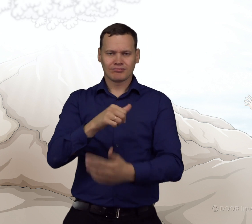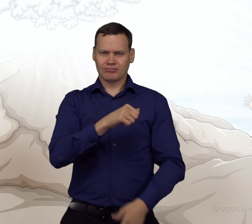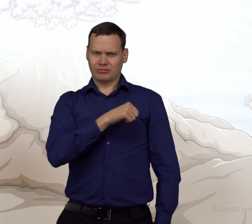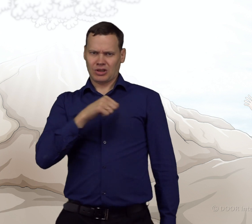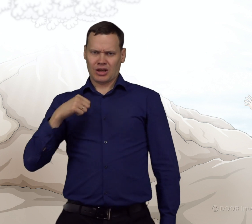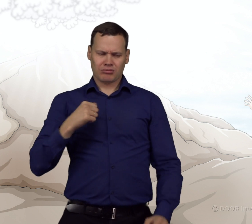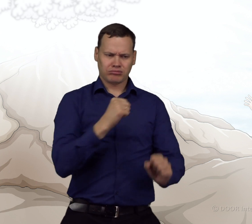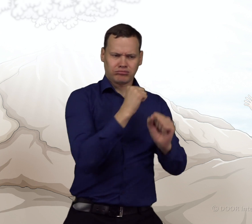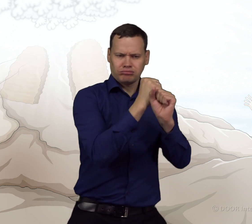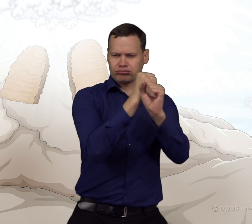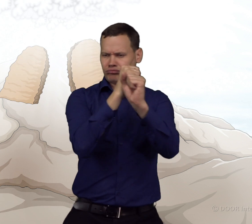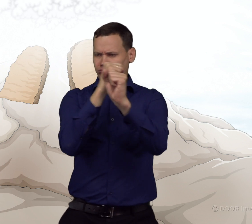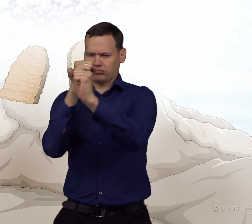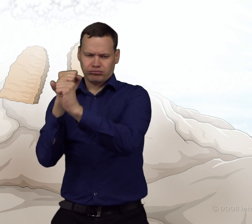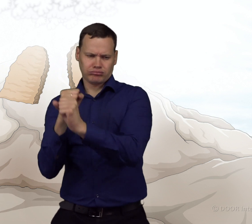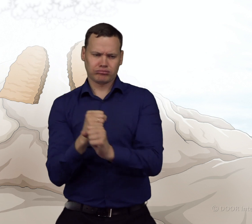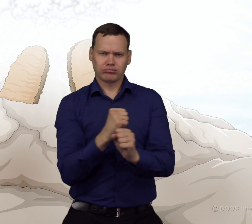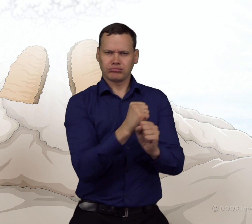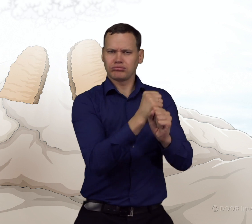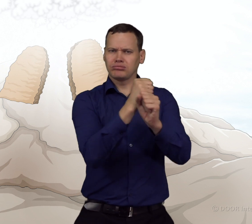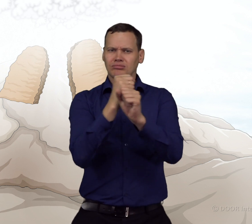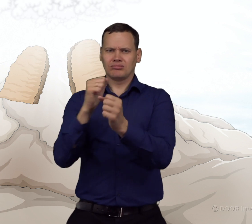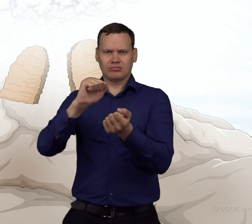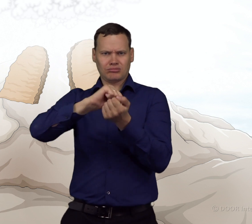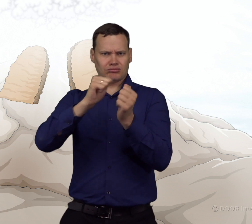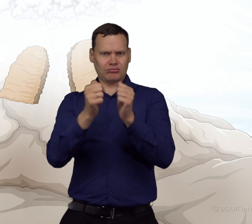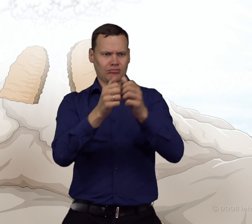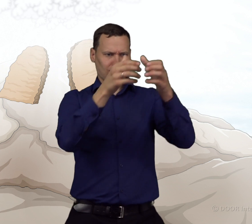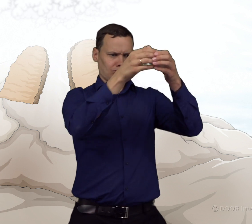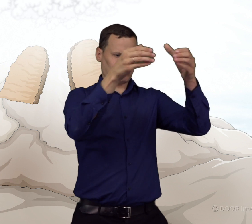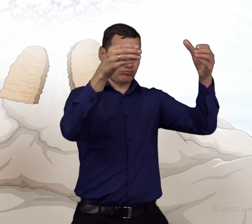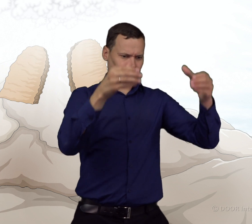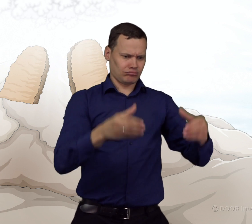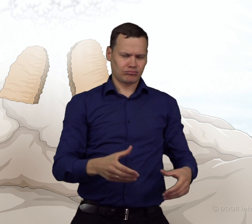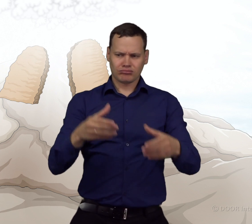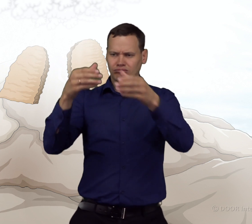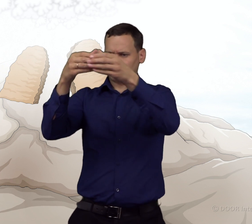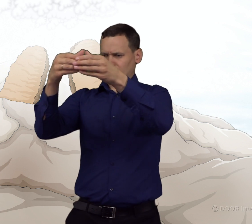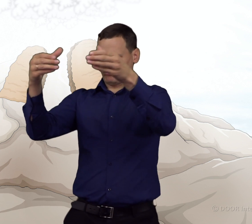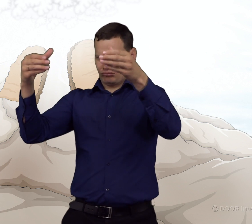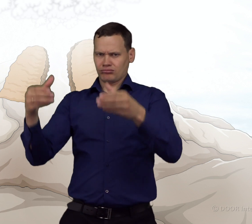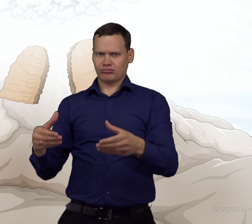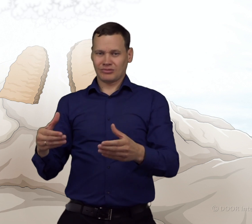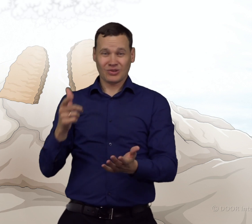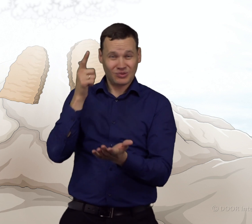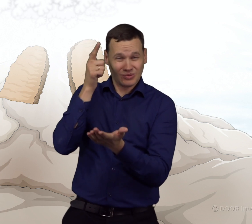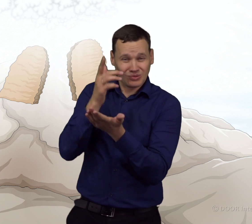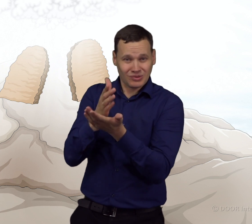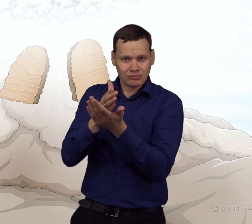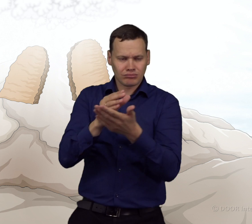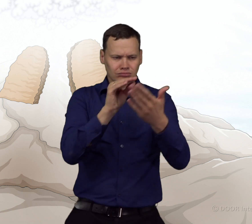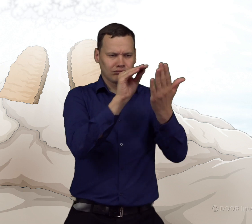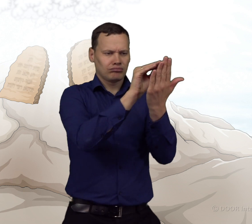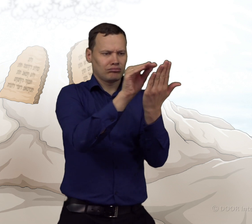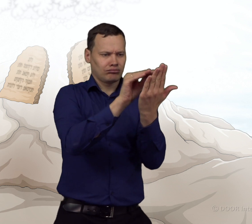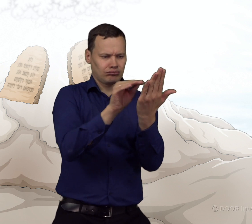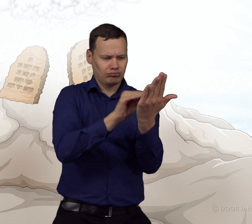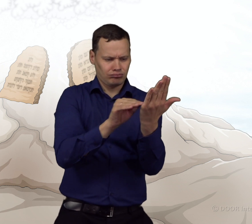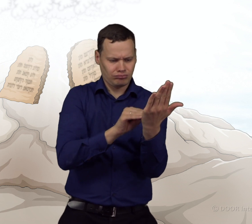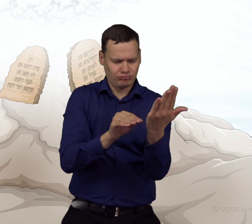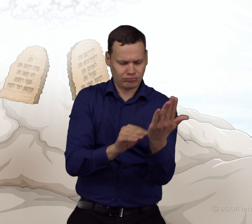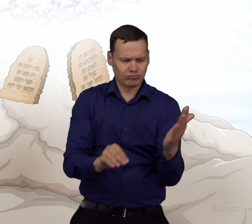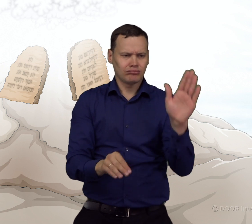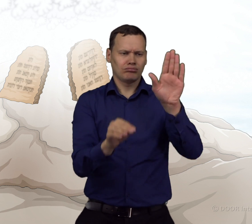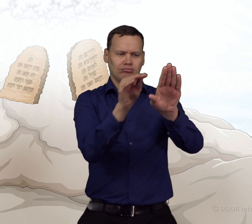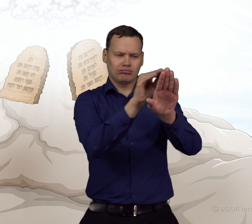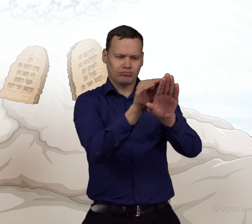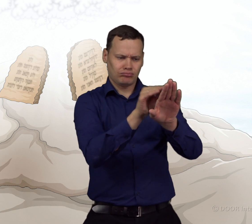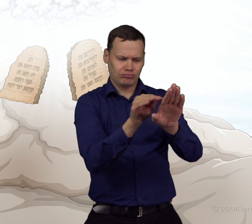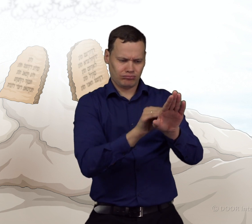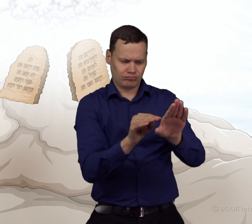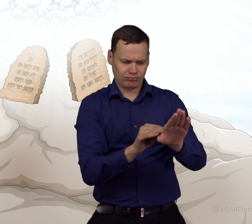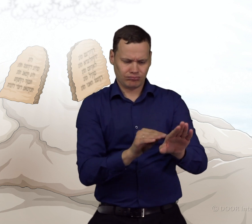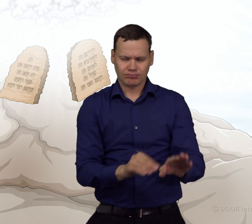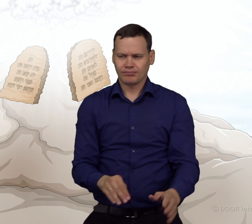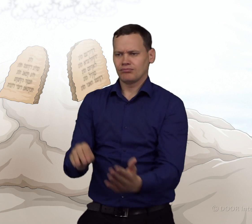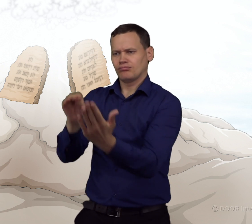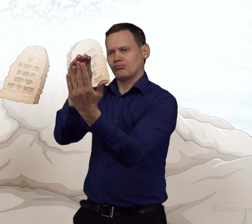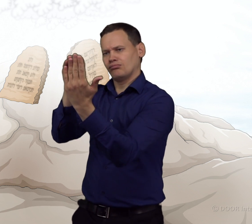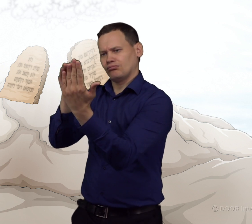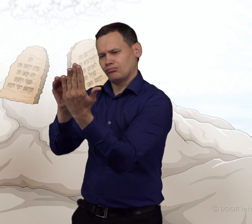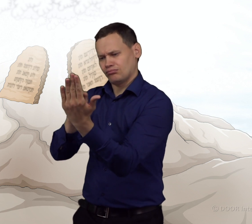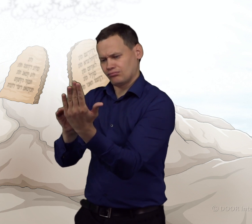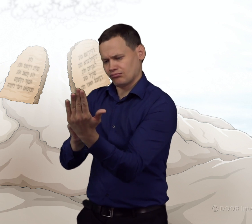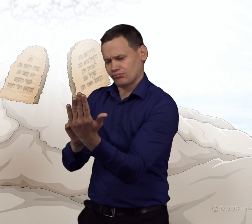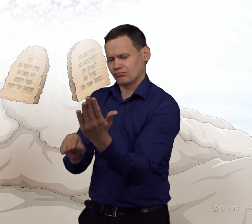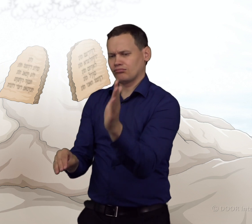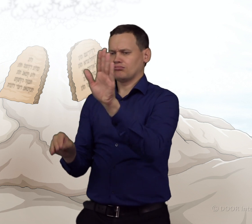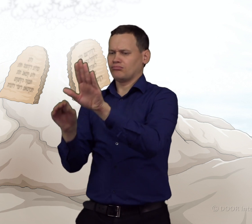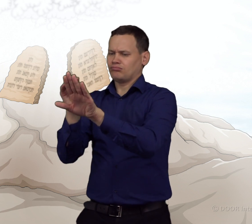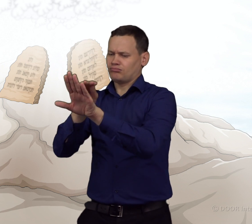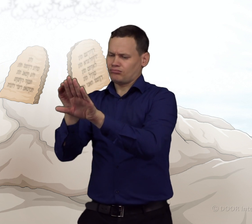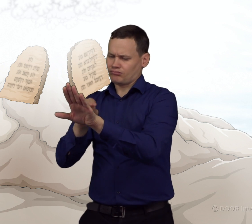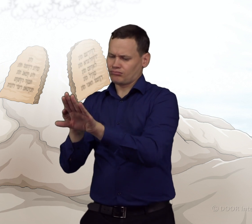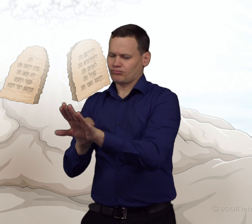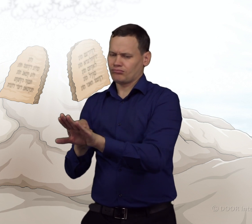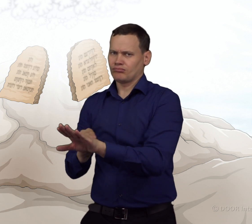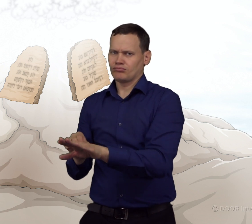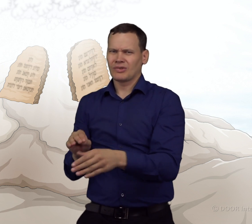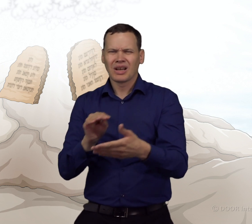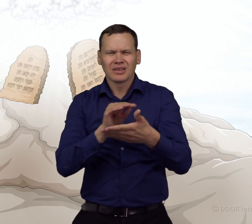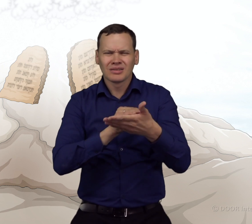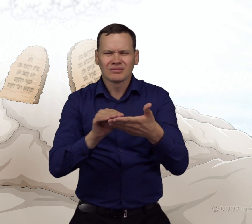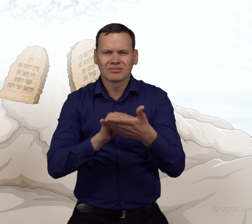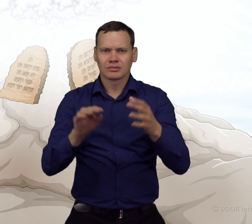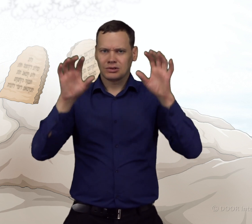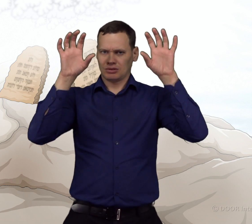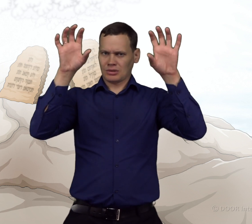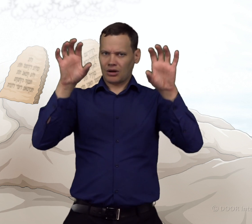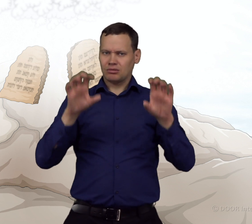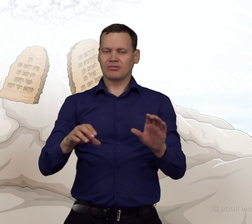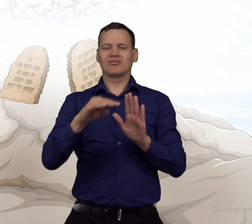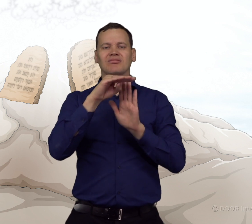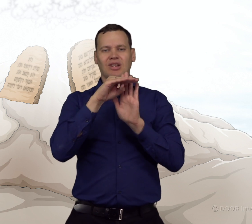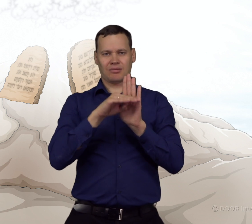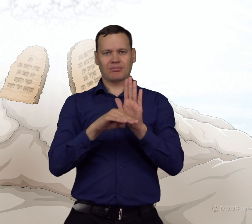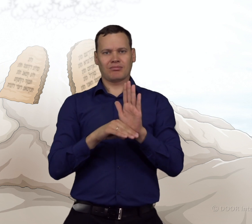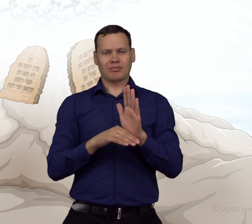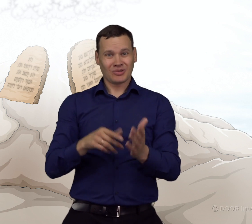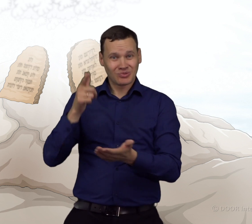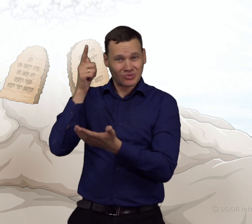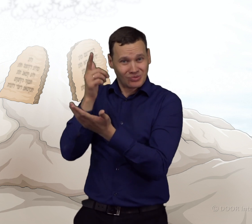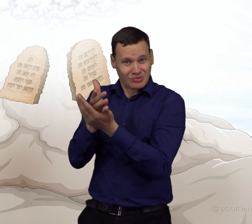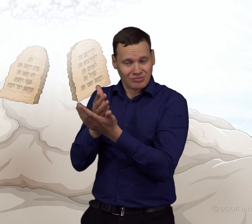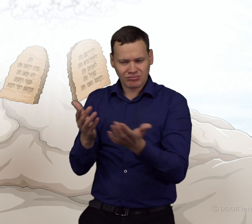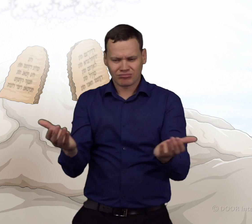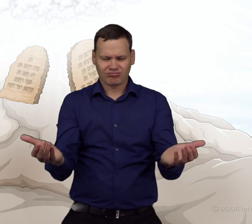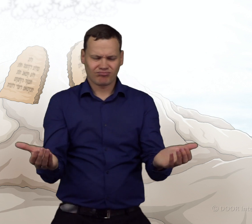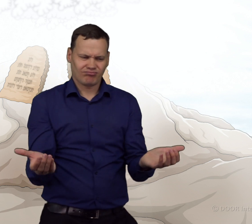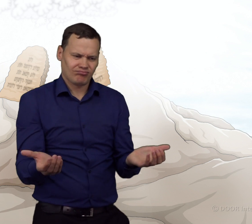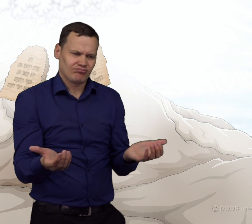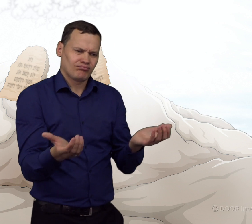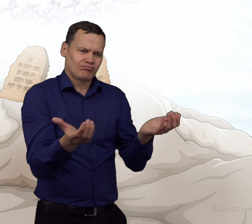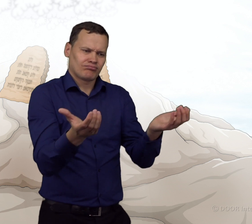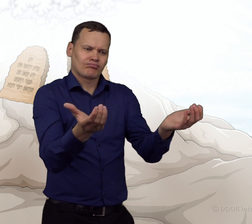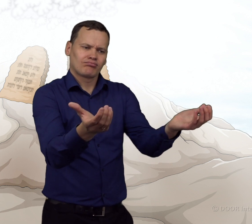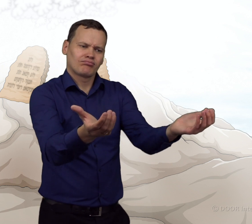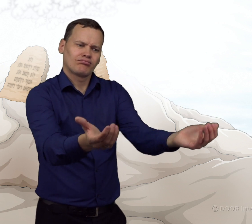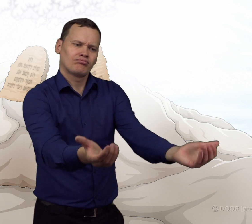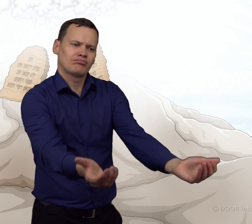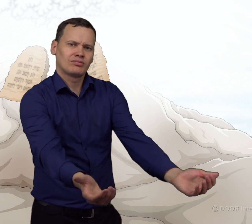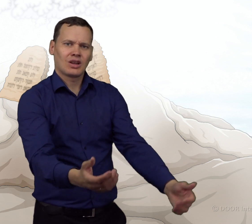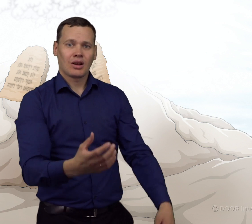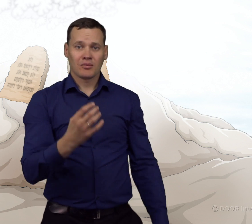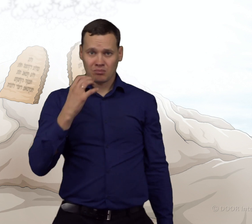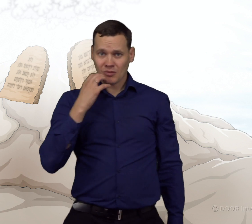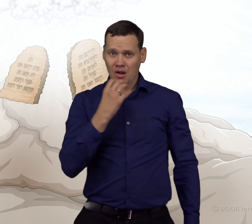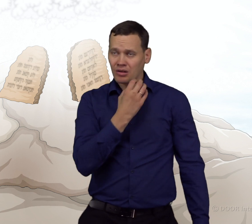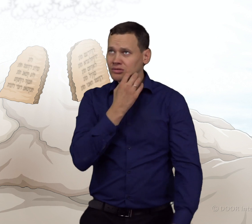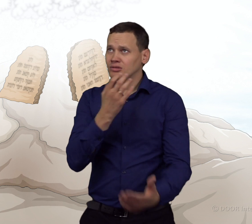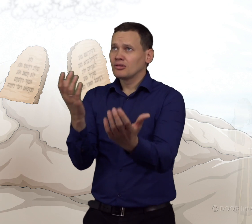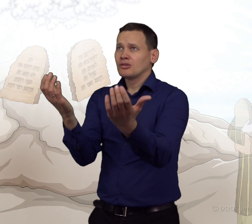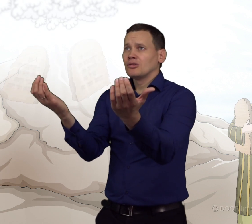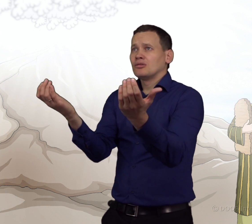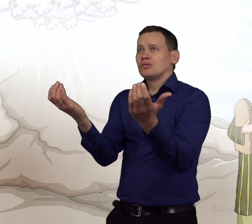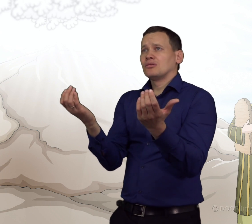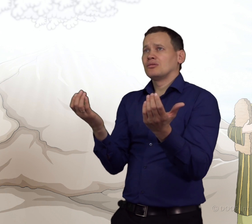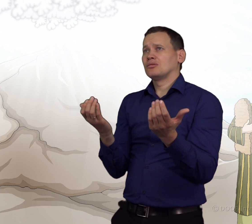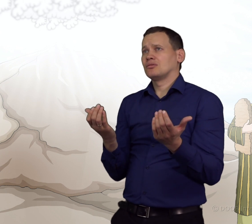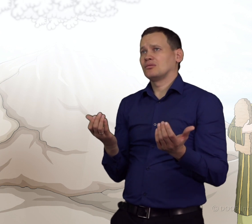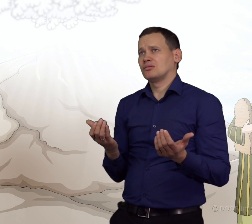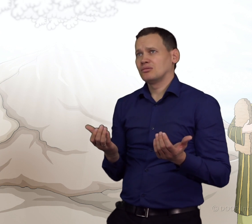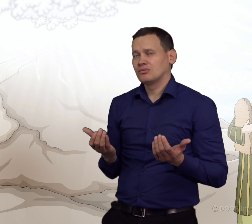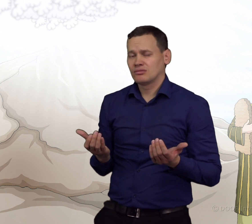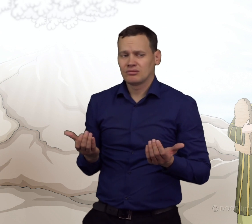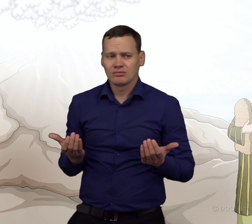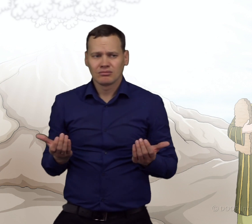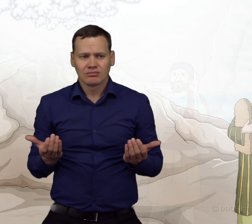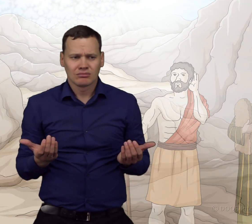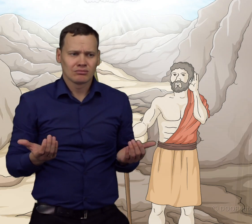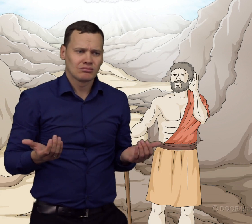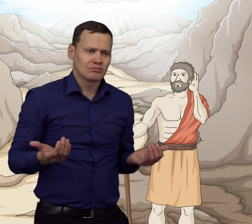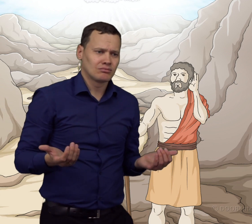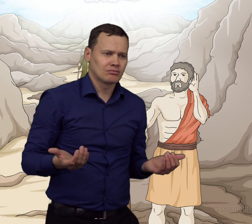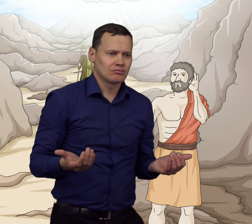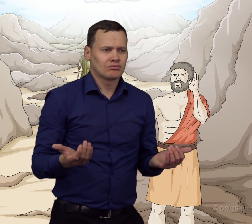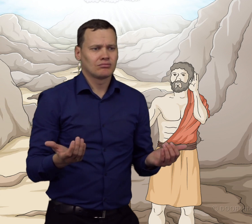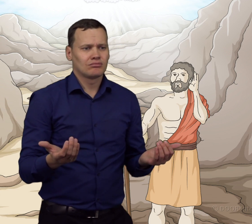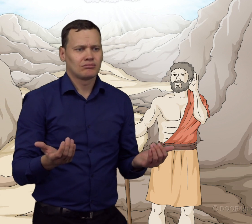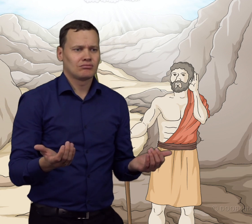Then Moses turned and went down the mountain with the two tablets of the Testimony in his hands. They were inscribed on both sides, front and back. The tablets were the work of God, and the writing was the writing of God, engraved on the tablets.